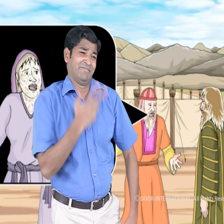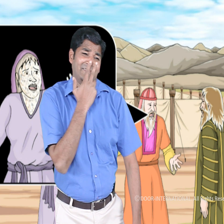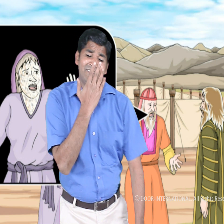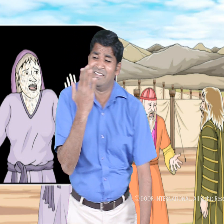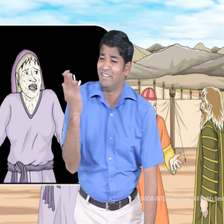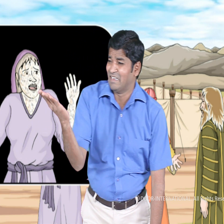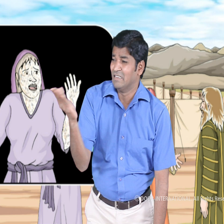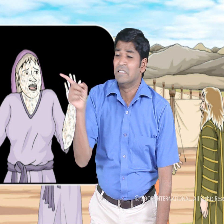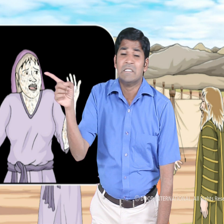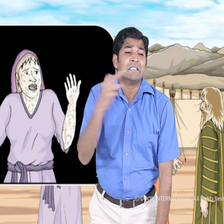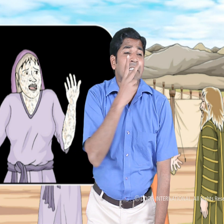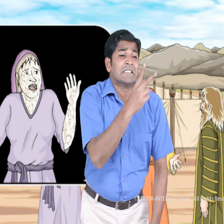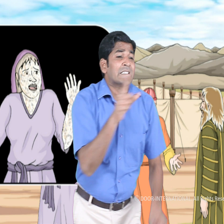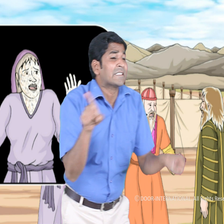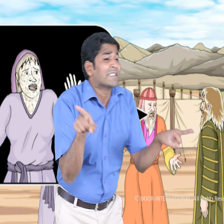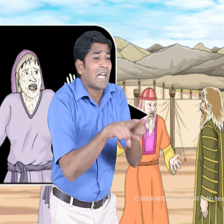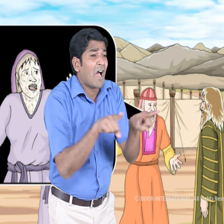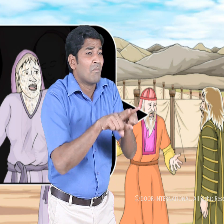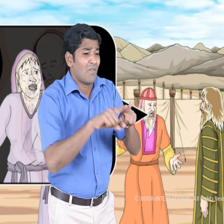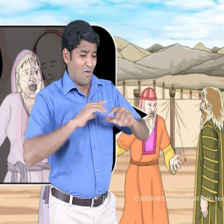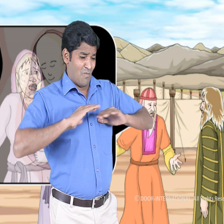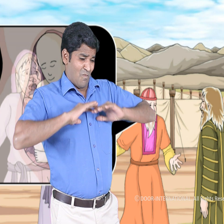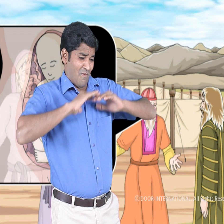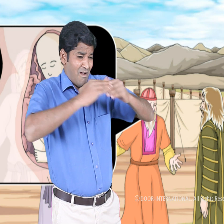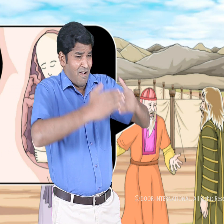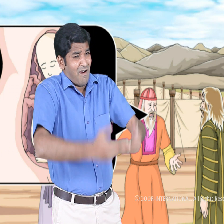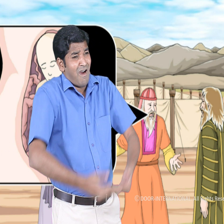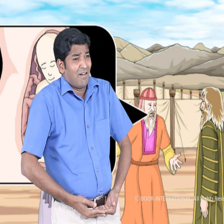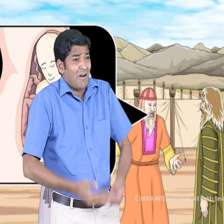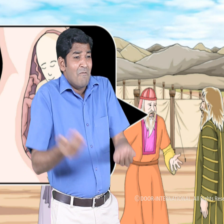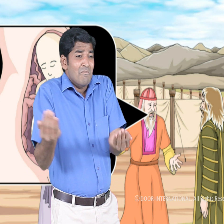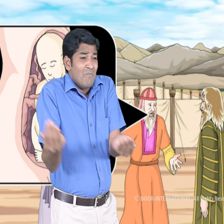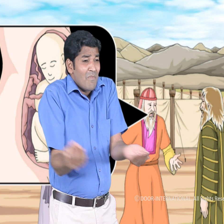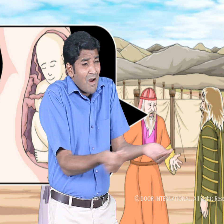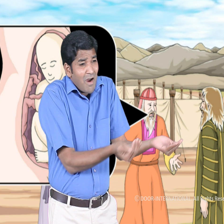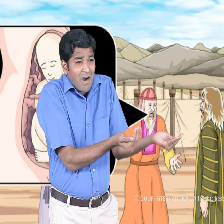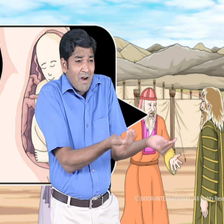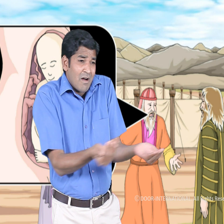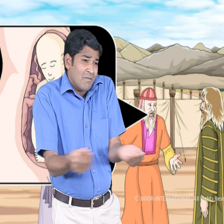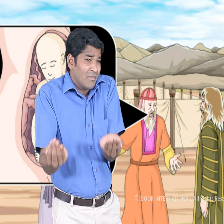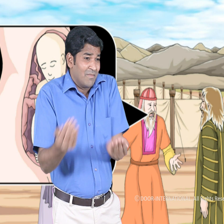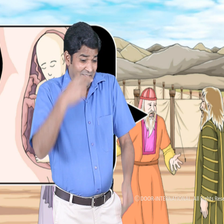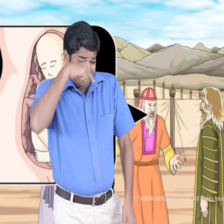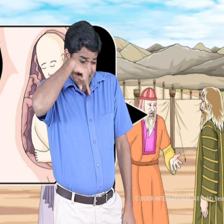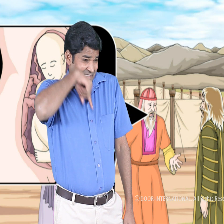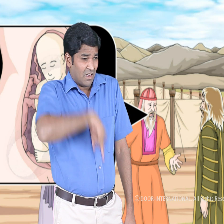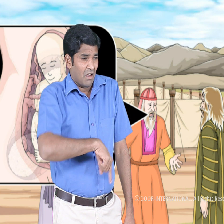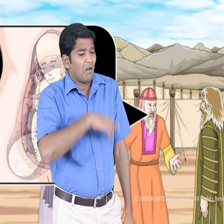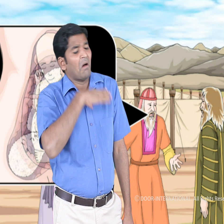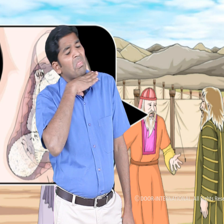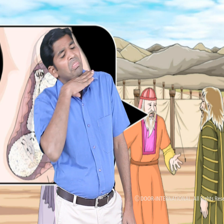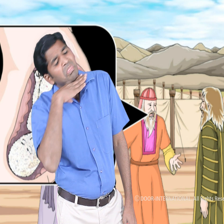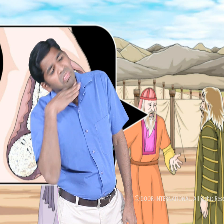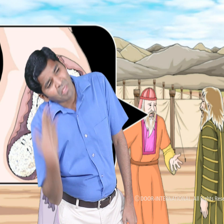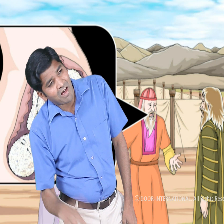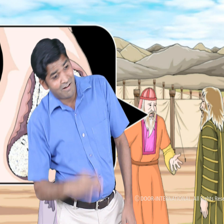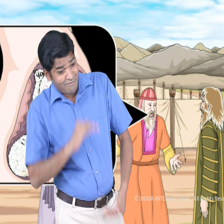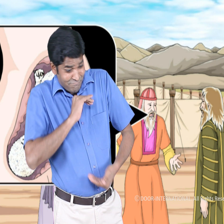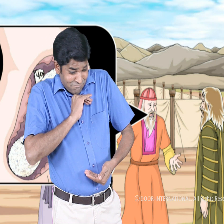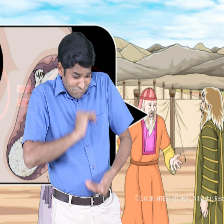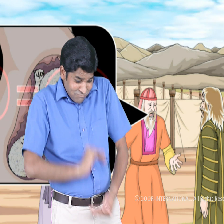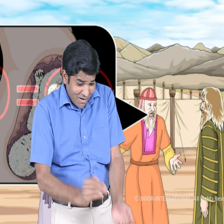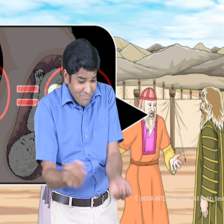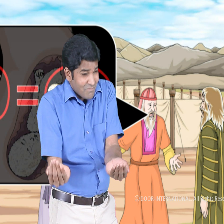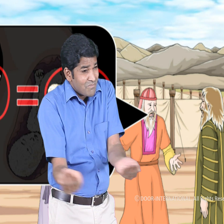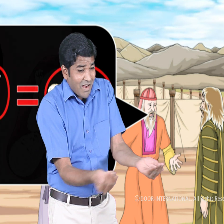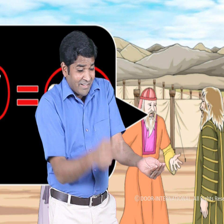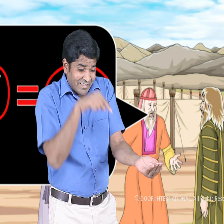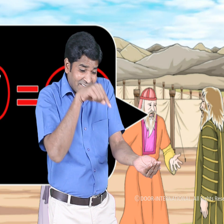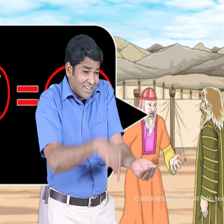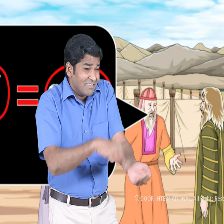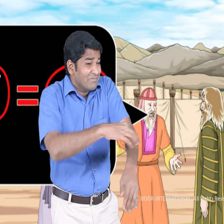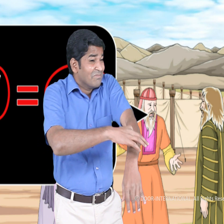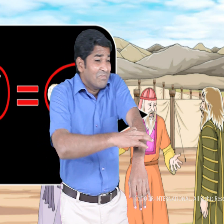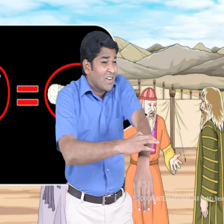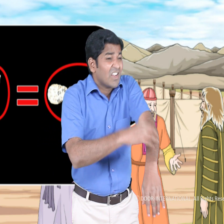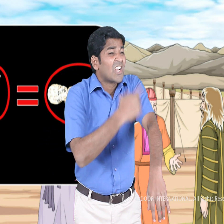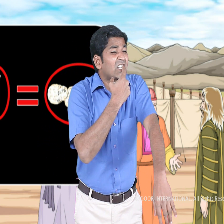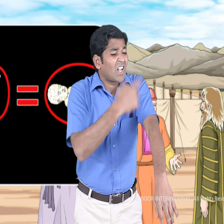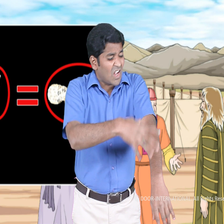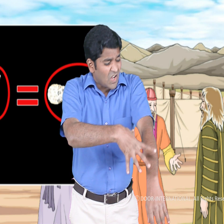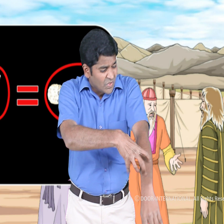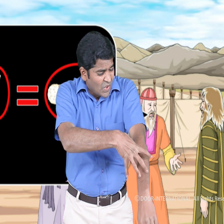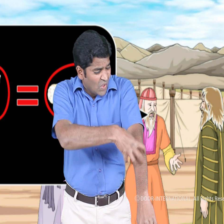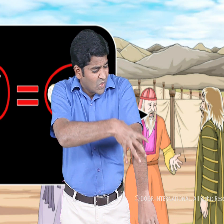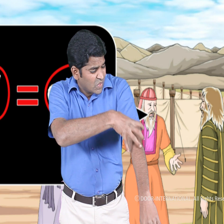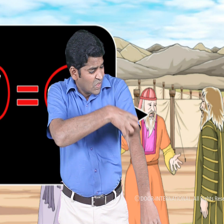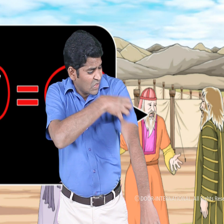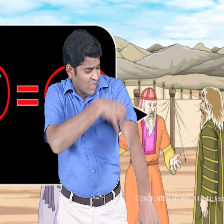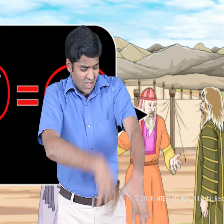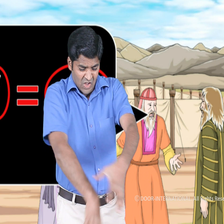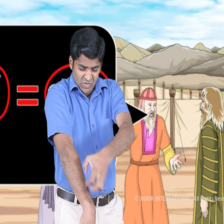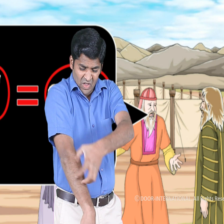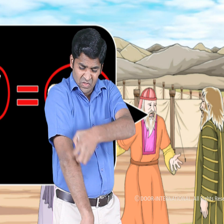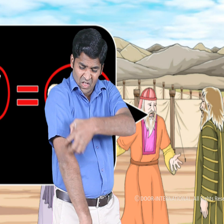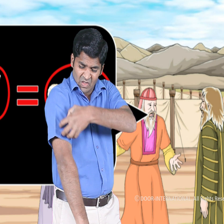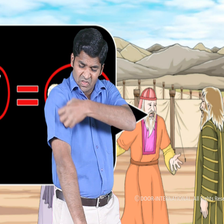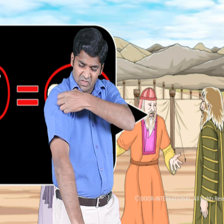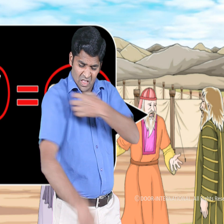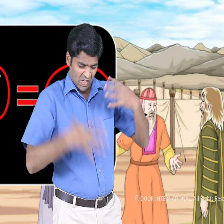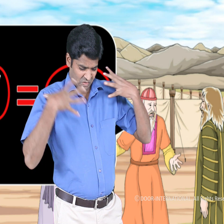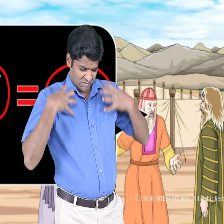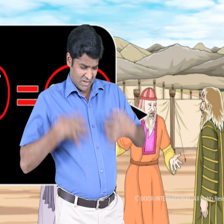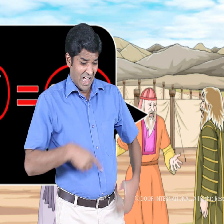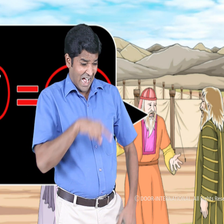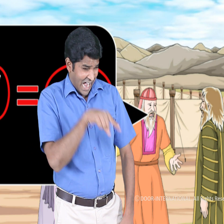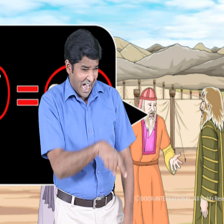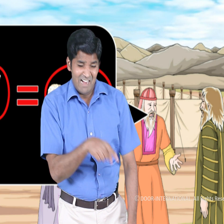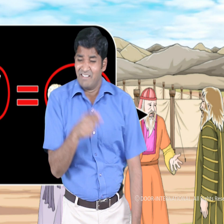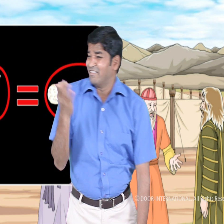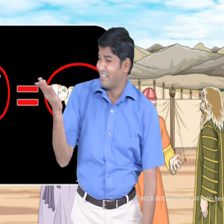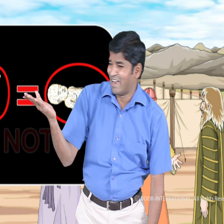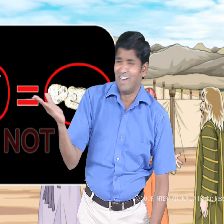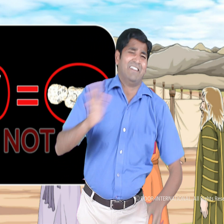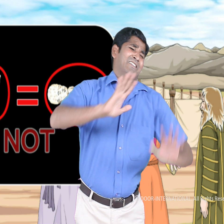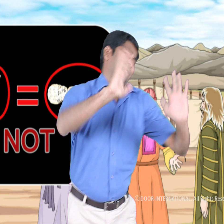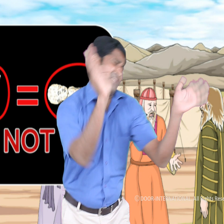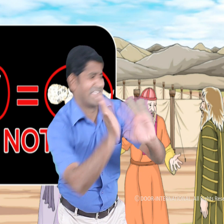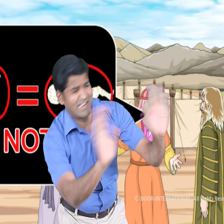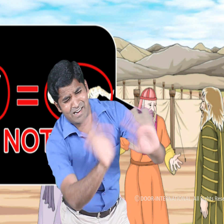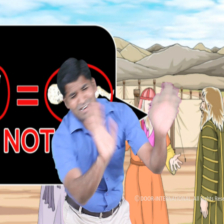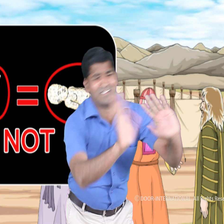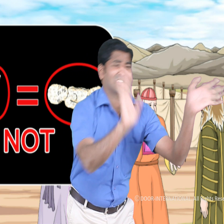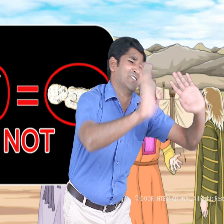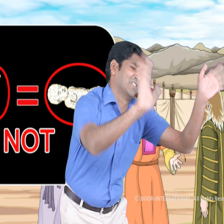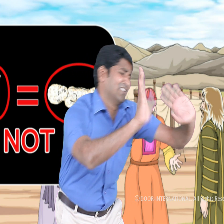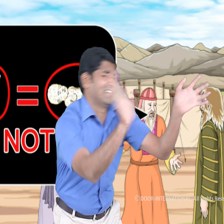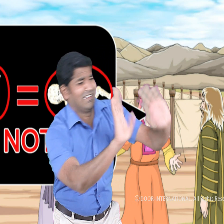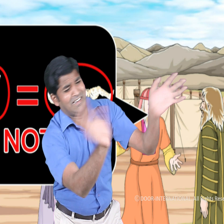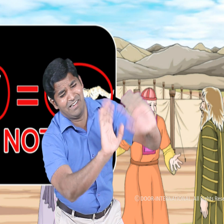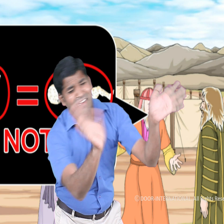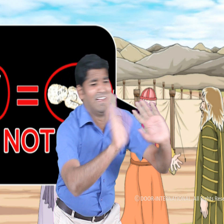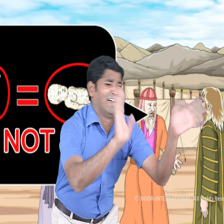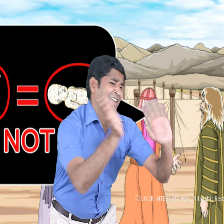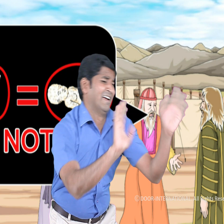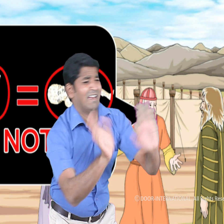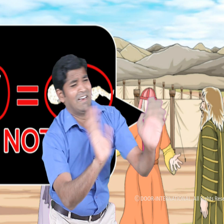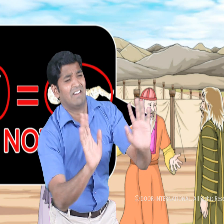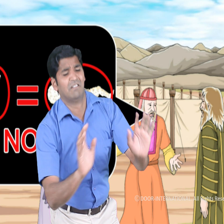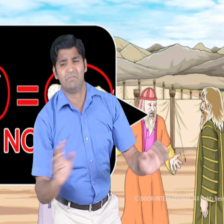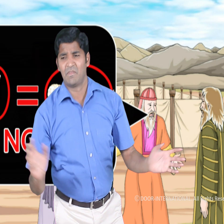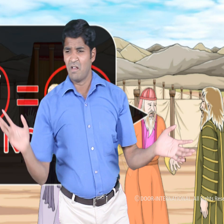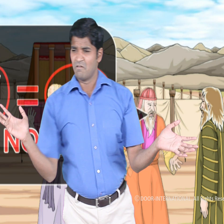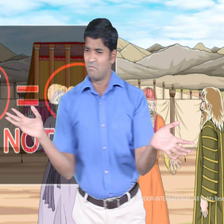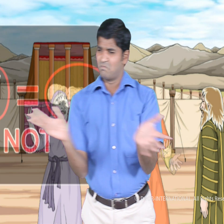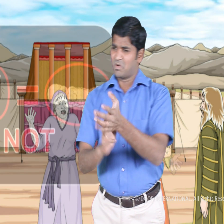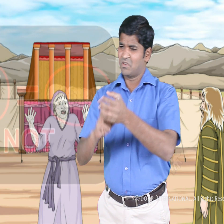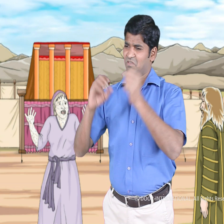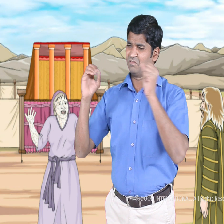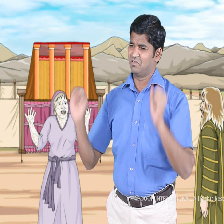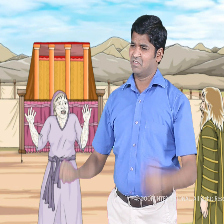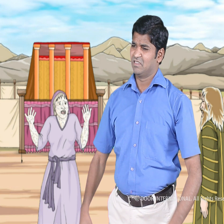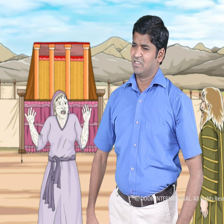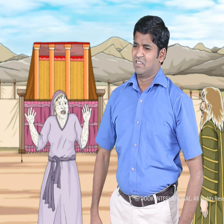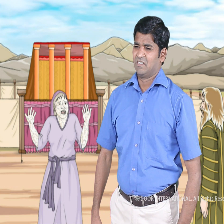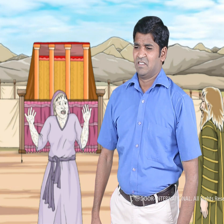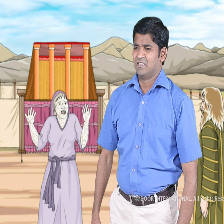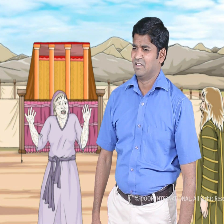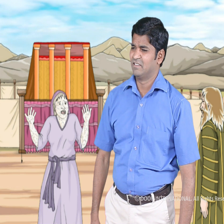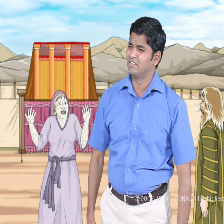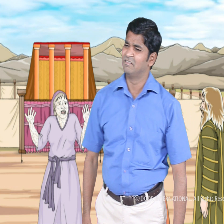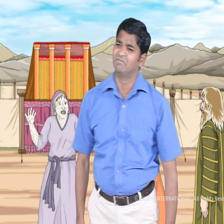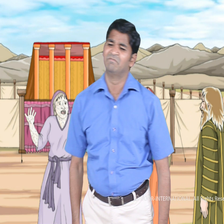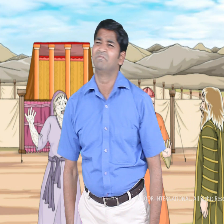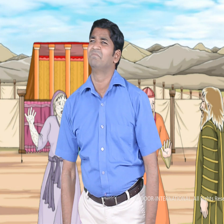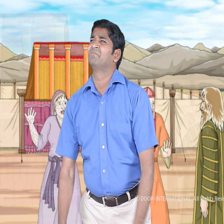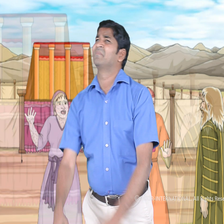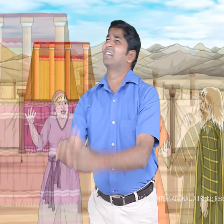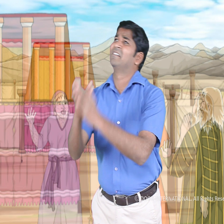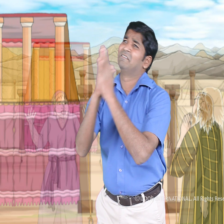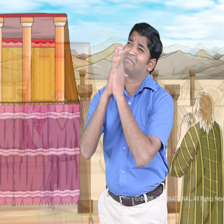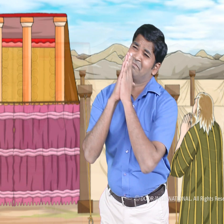Please do not let her be like a stillborn infant whose flesh is half consumed when he comes out of his mother’s womb.”